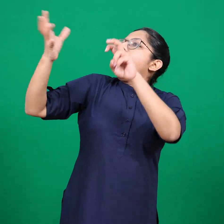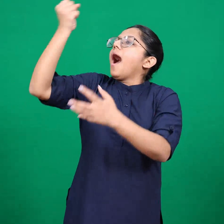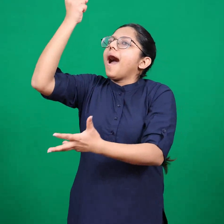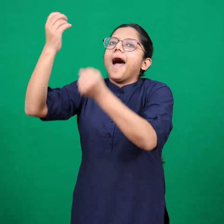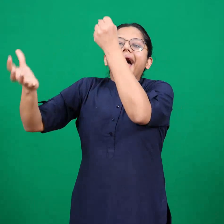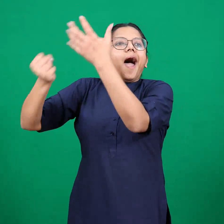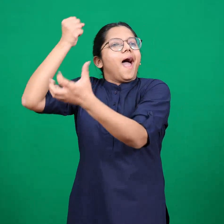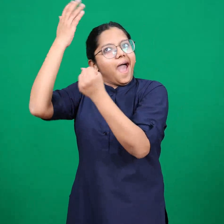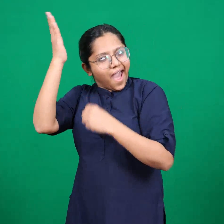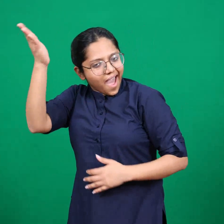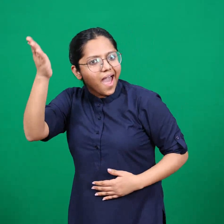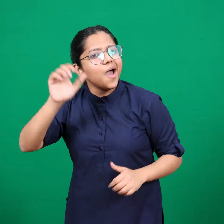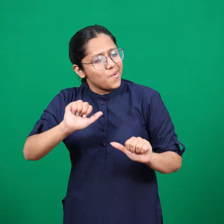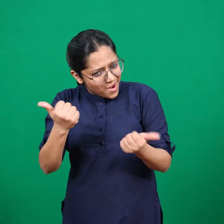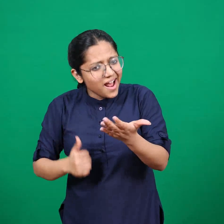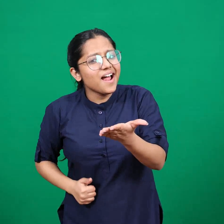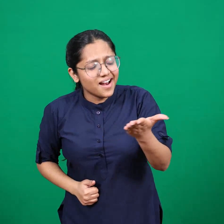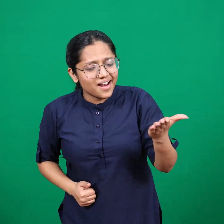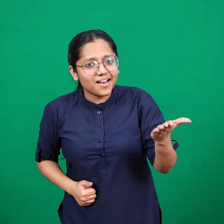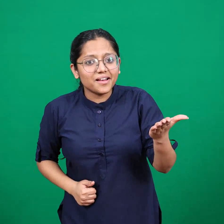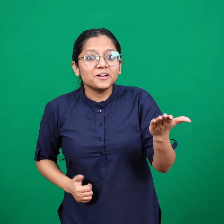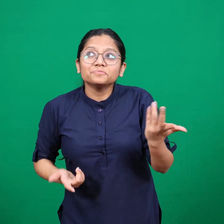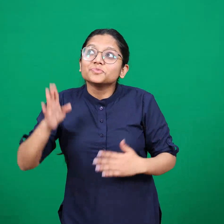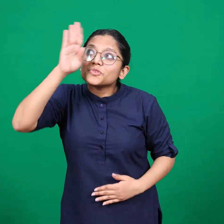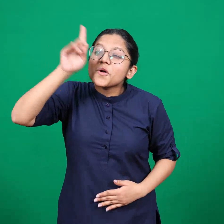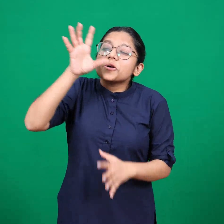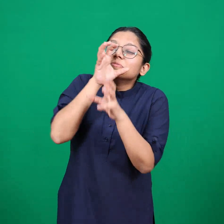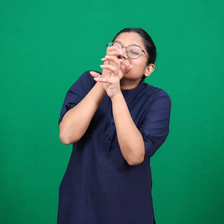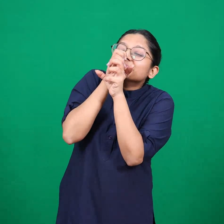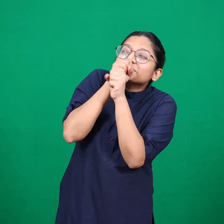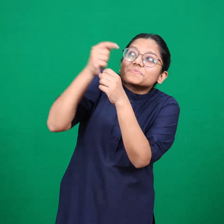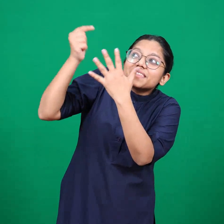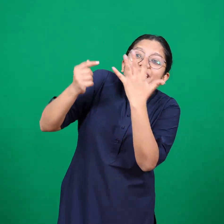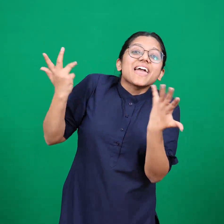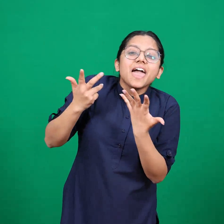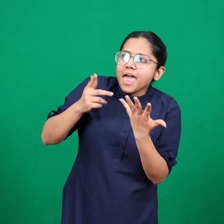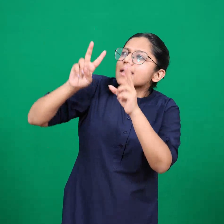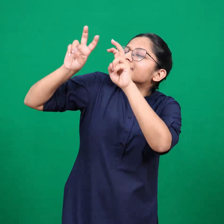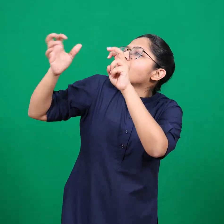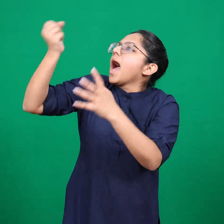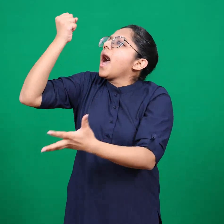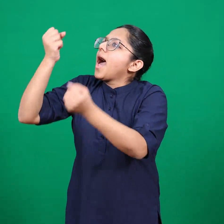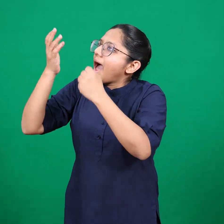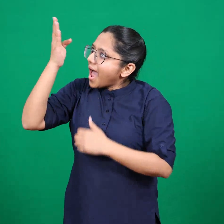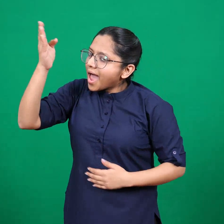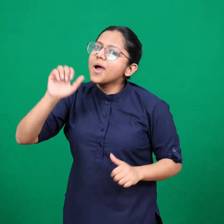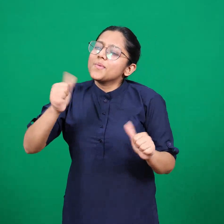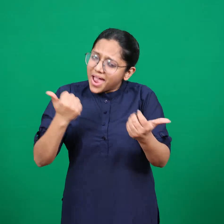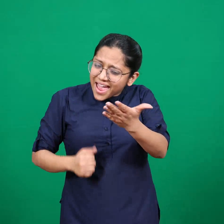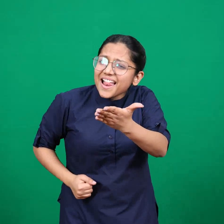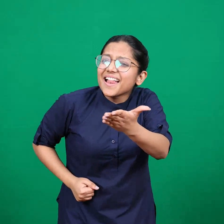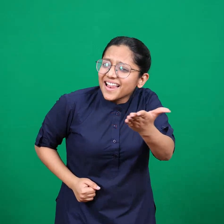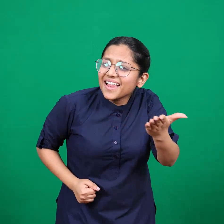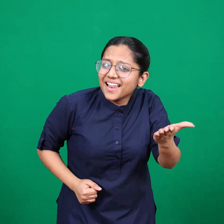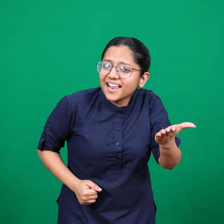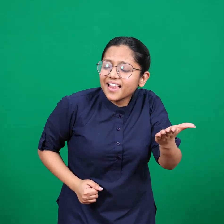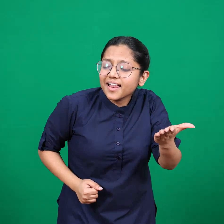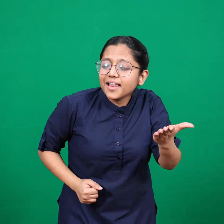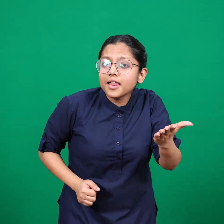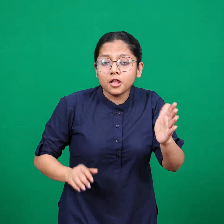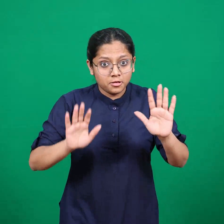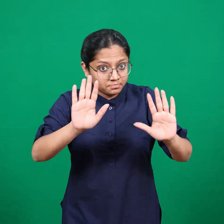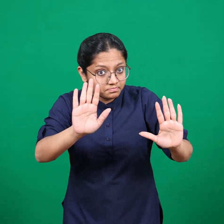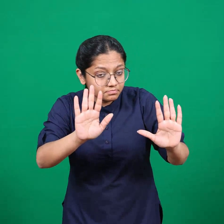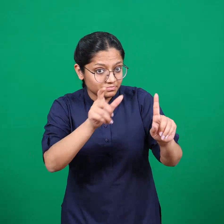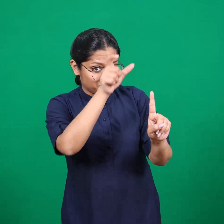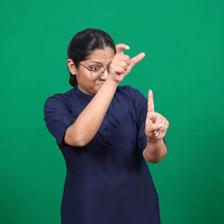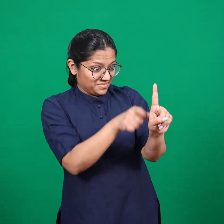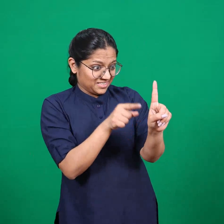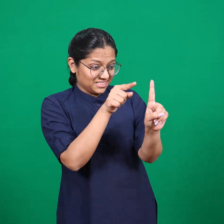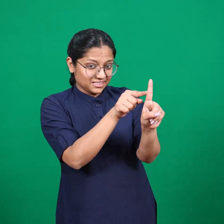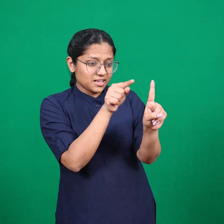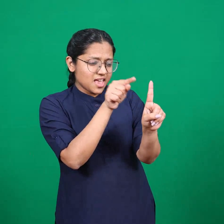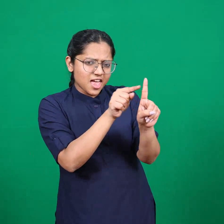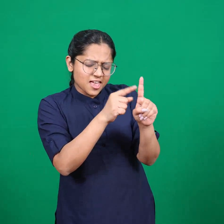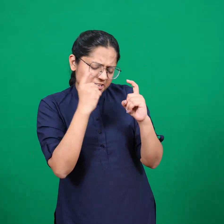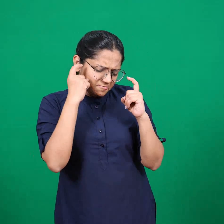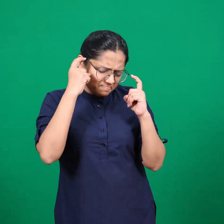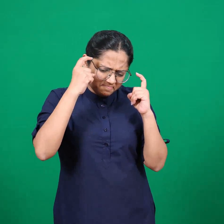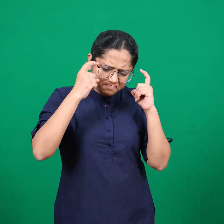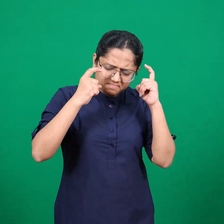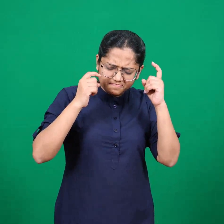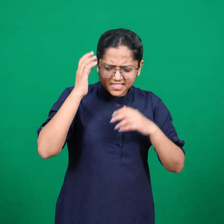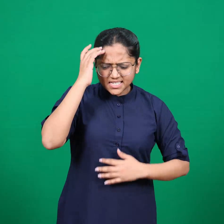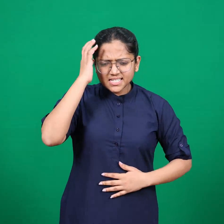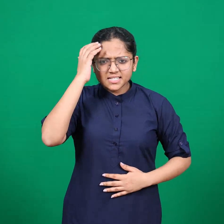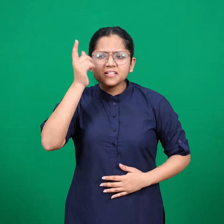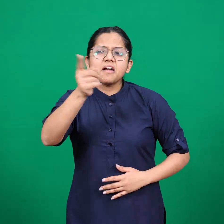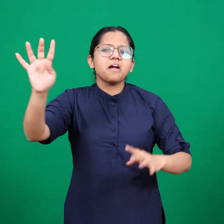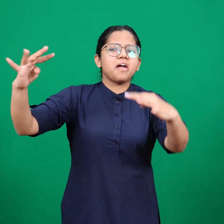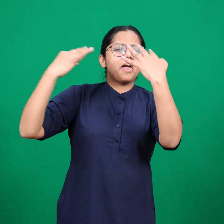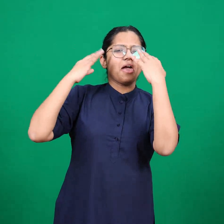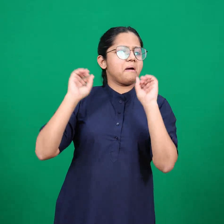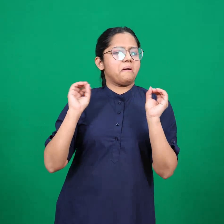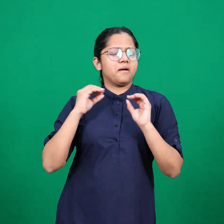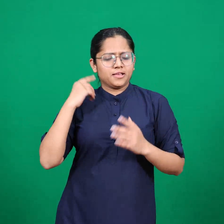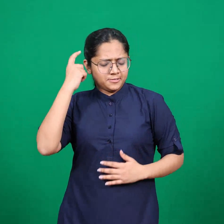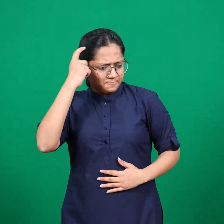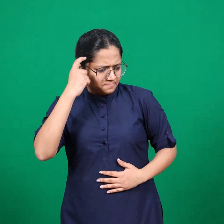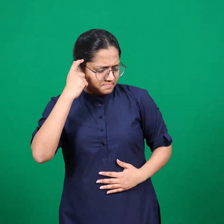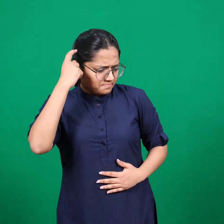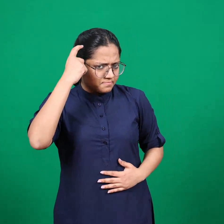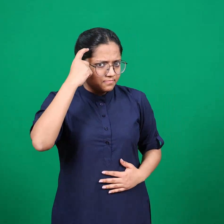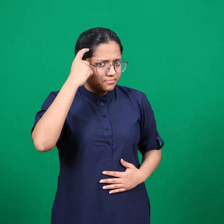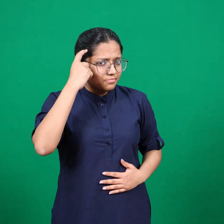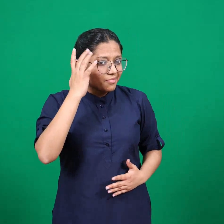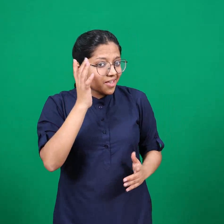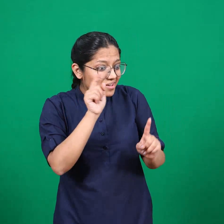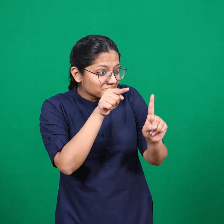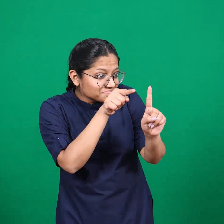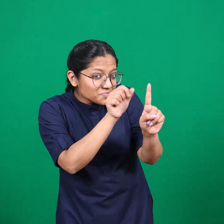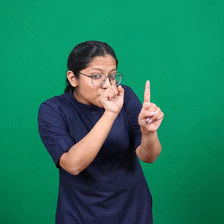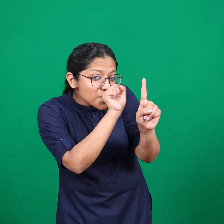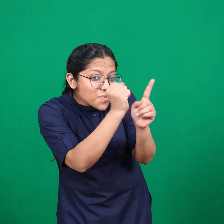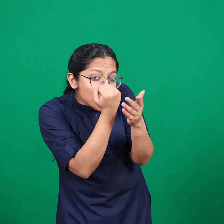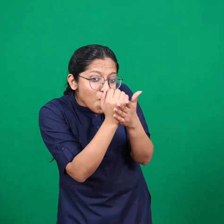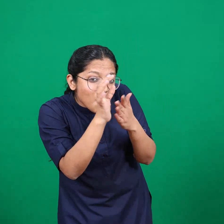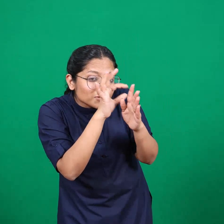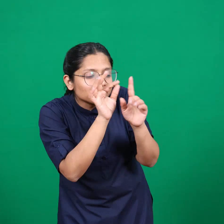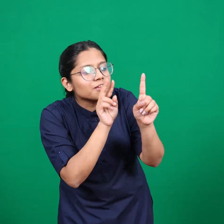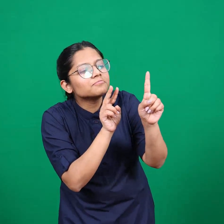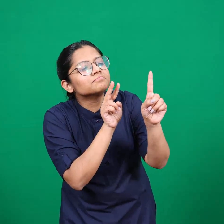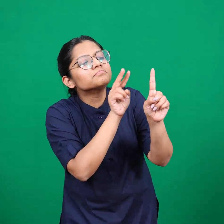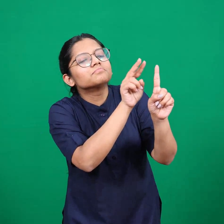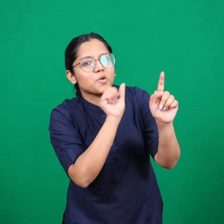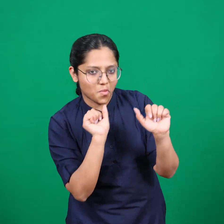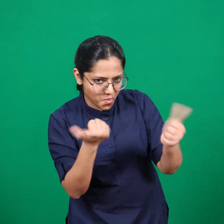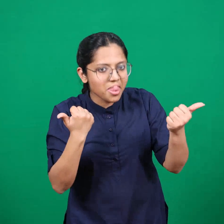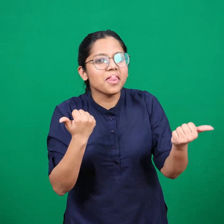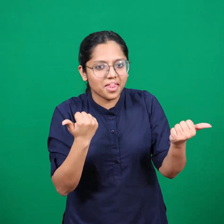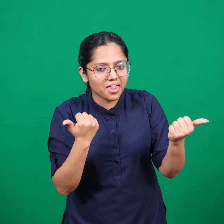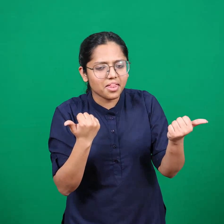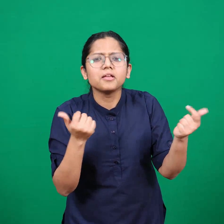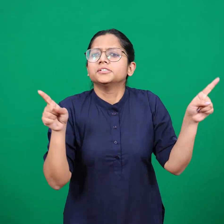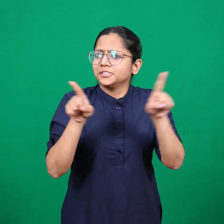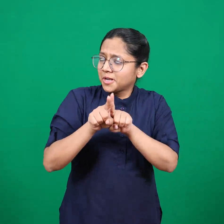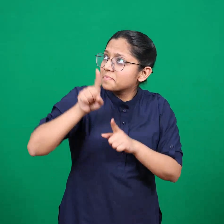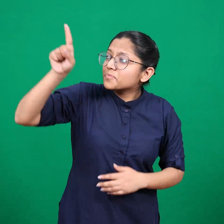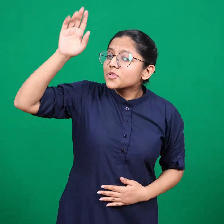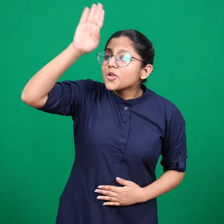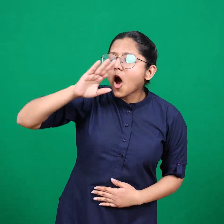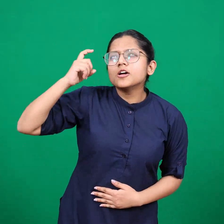For who among men knows the thoughts of man except his own spirit within him?